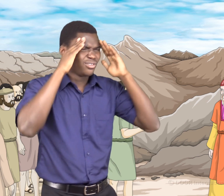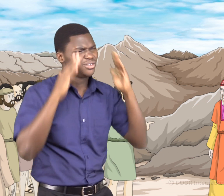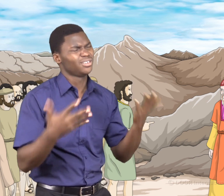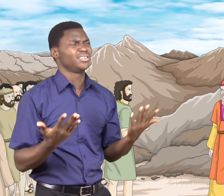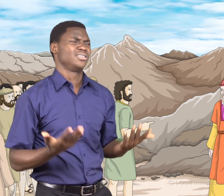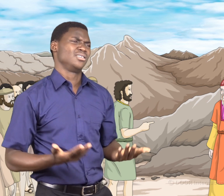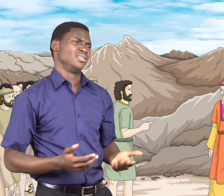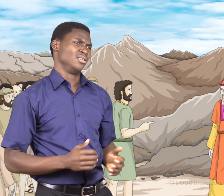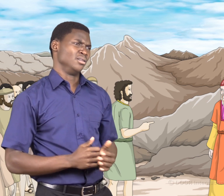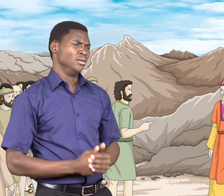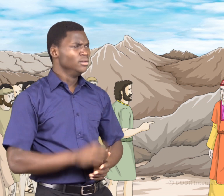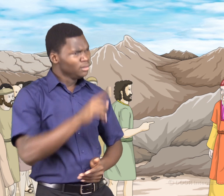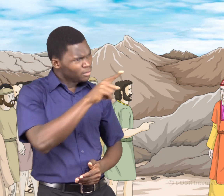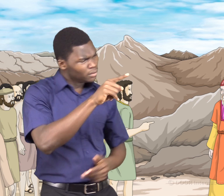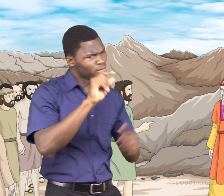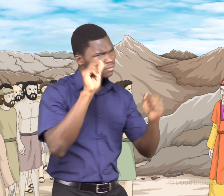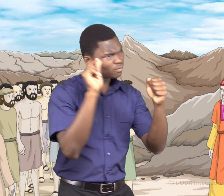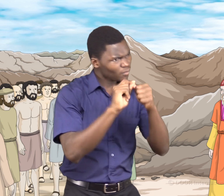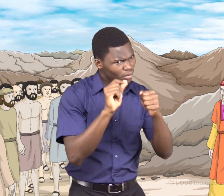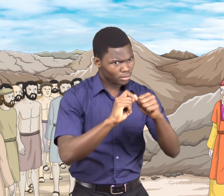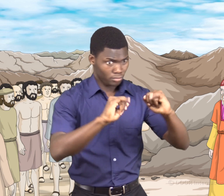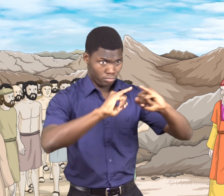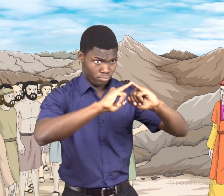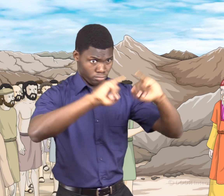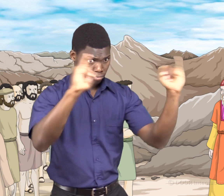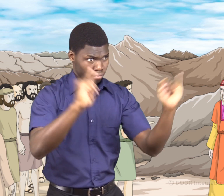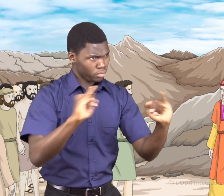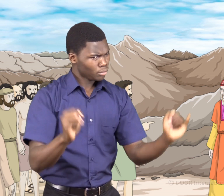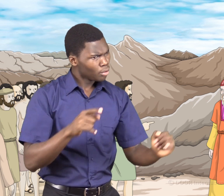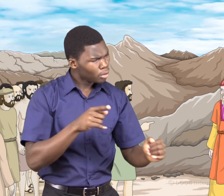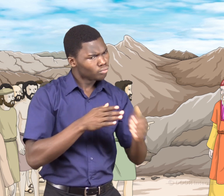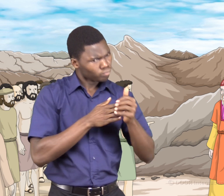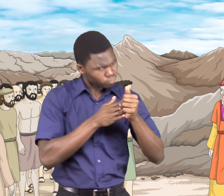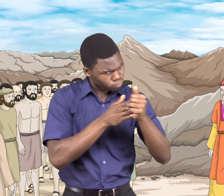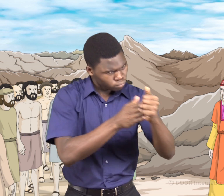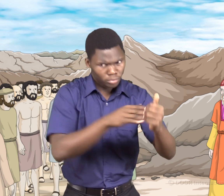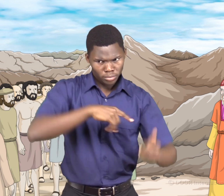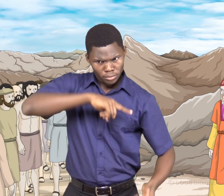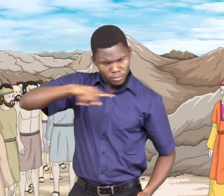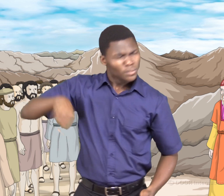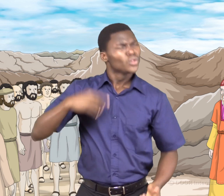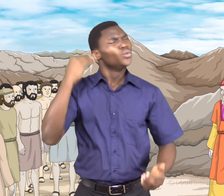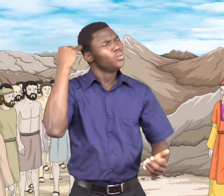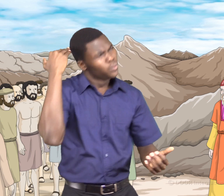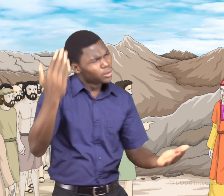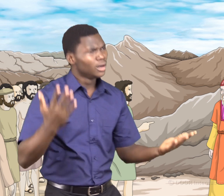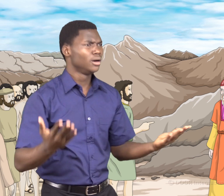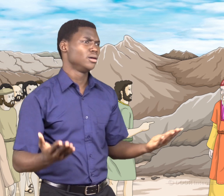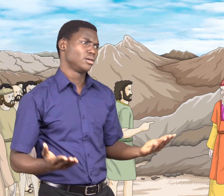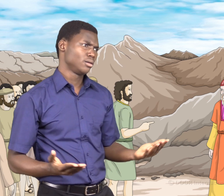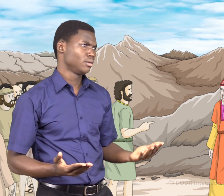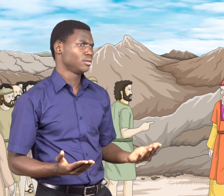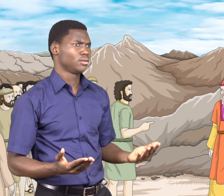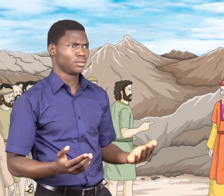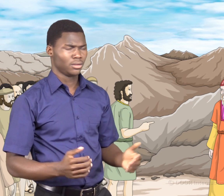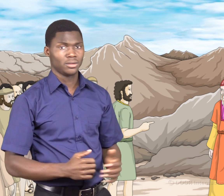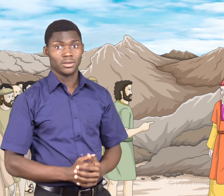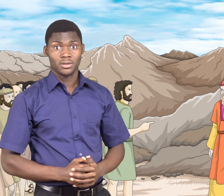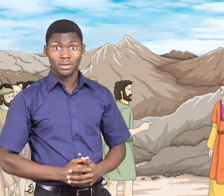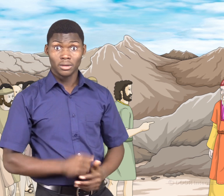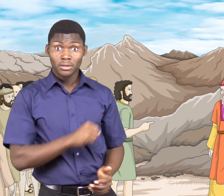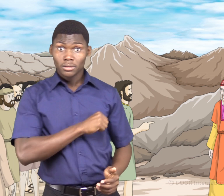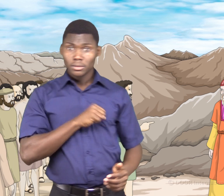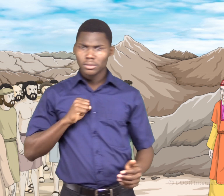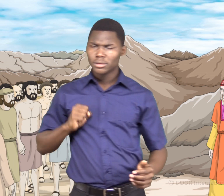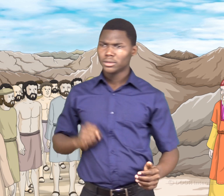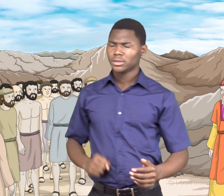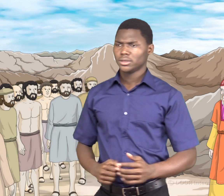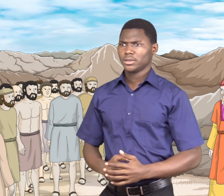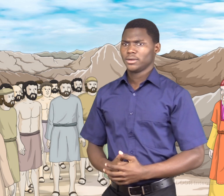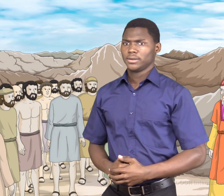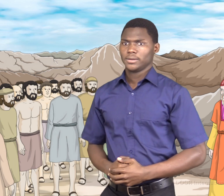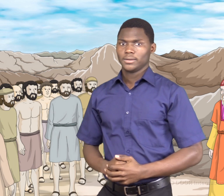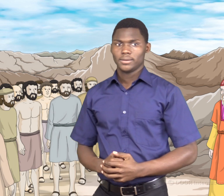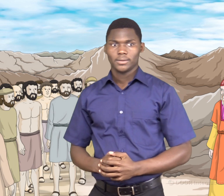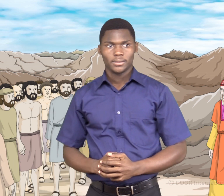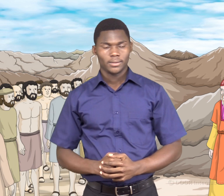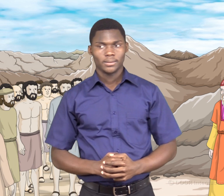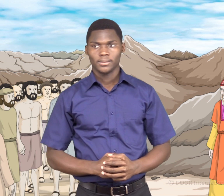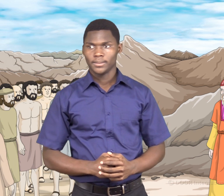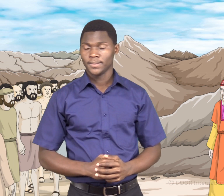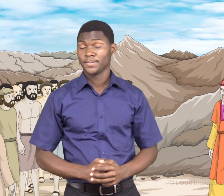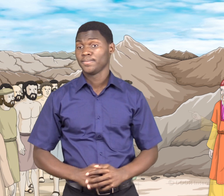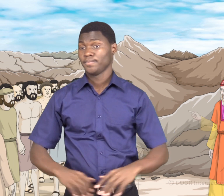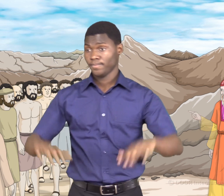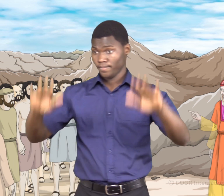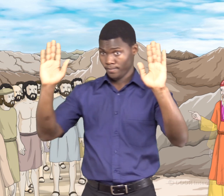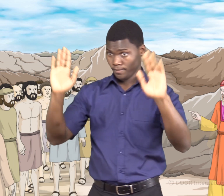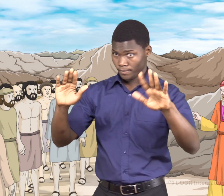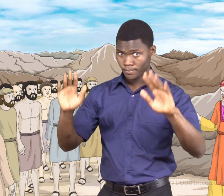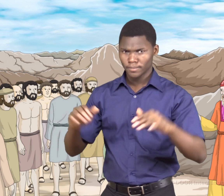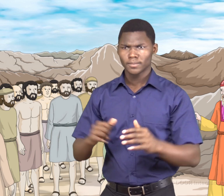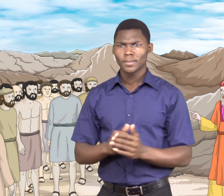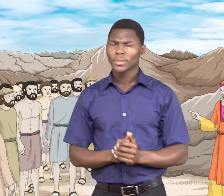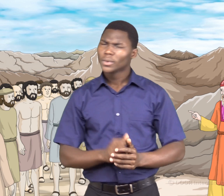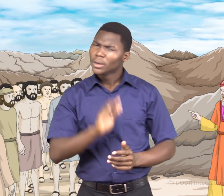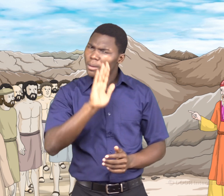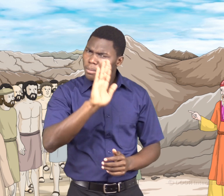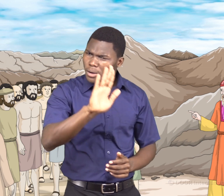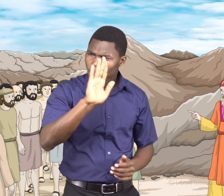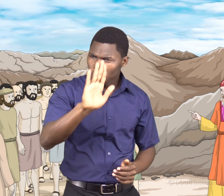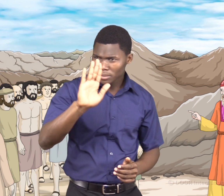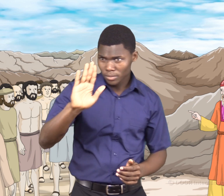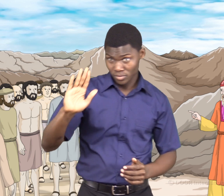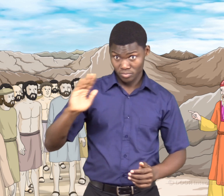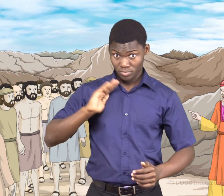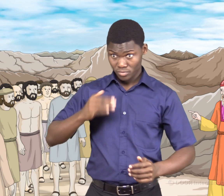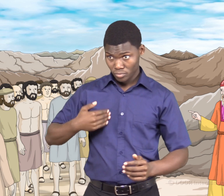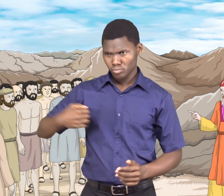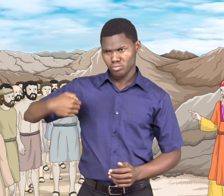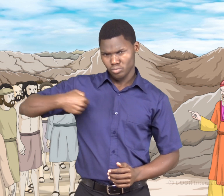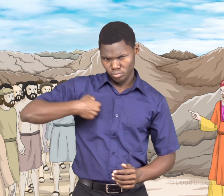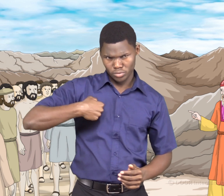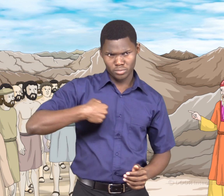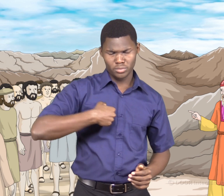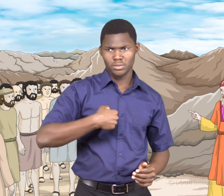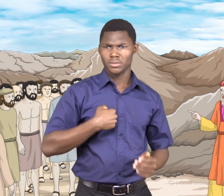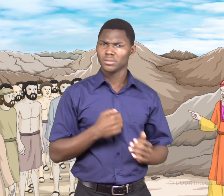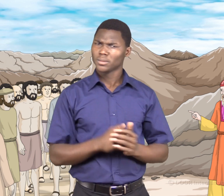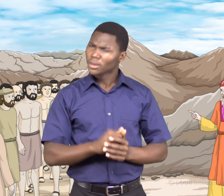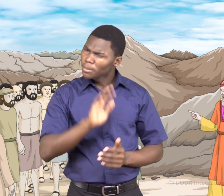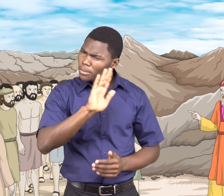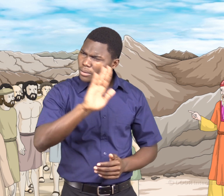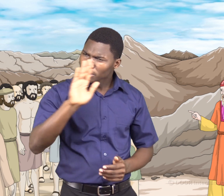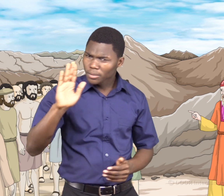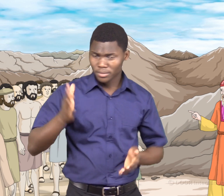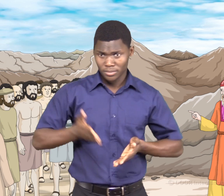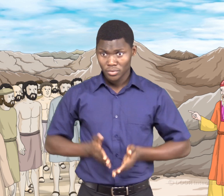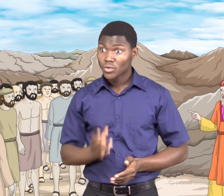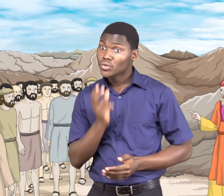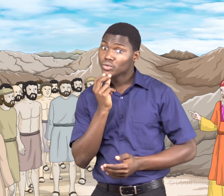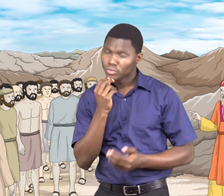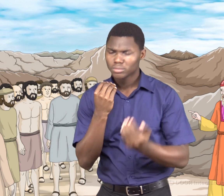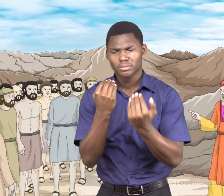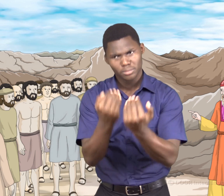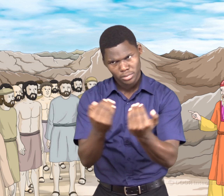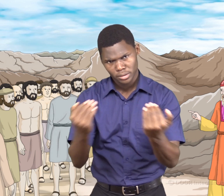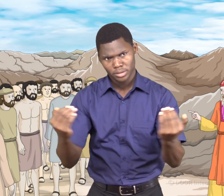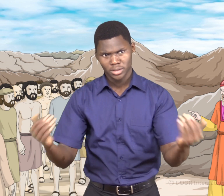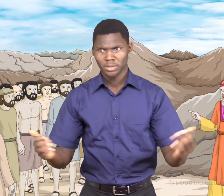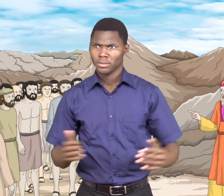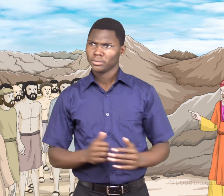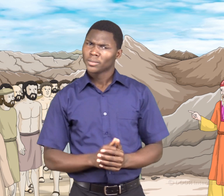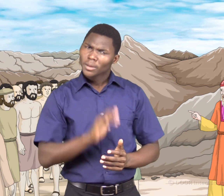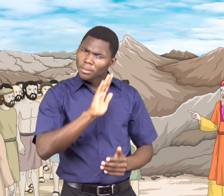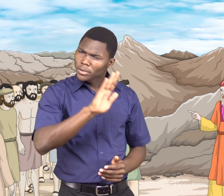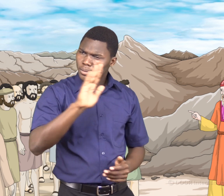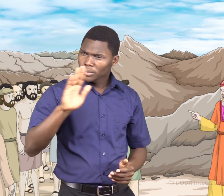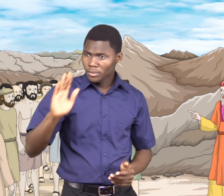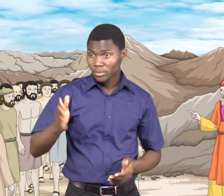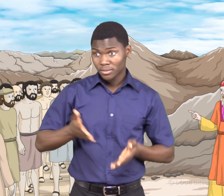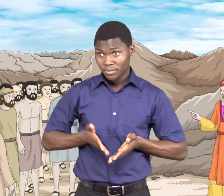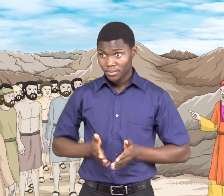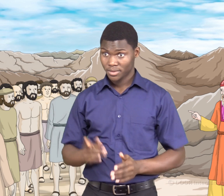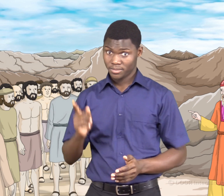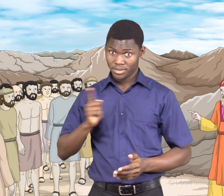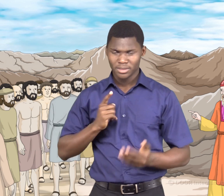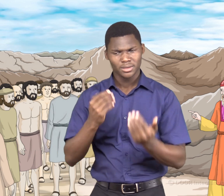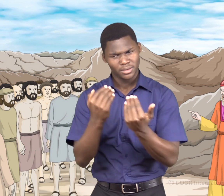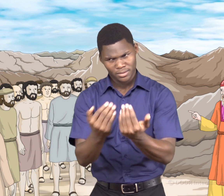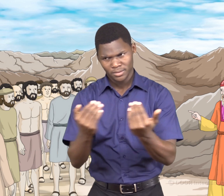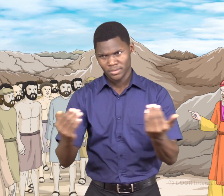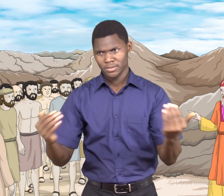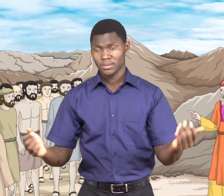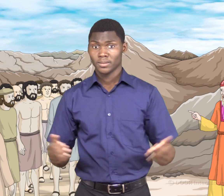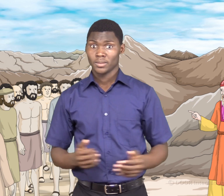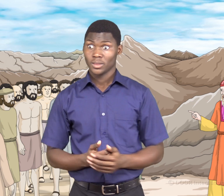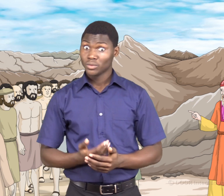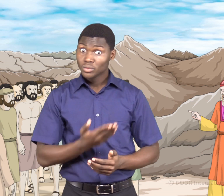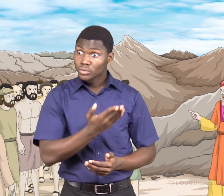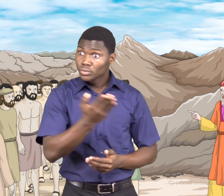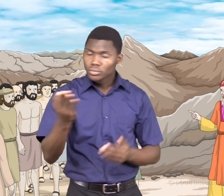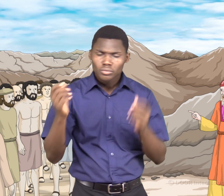As for this Moses who brought us up out of the land of Egypt, we do not know what has happened to him!”